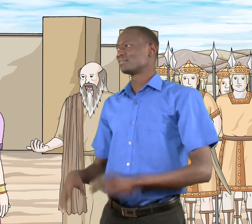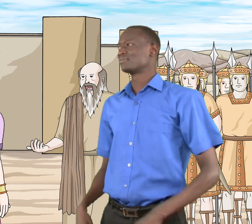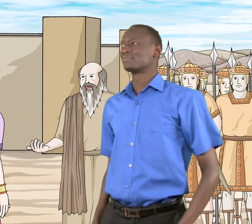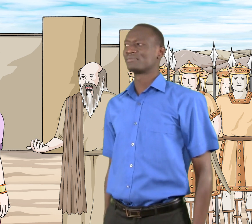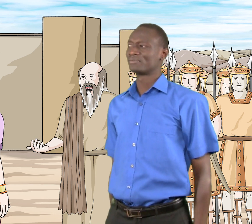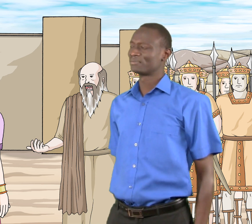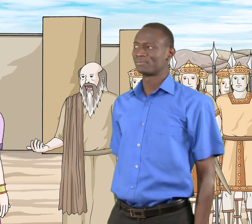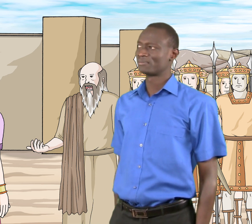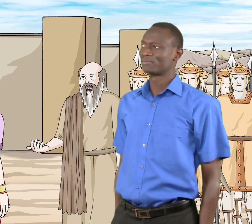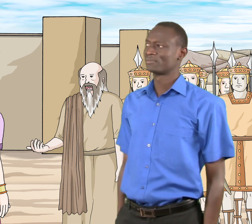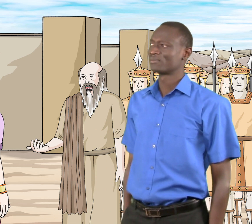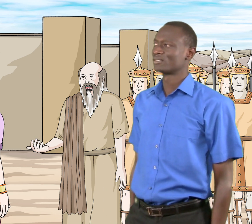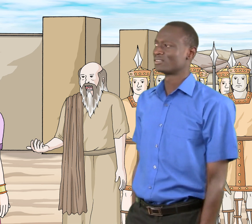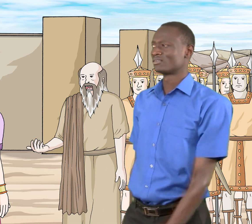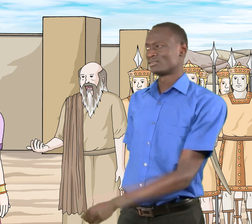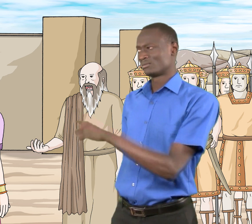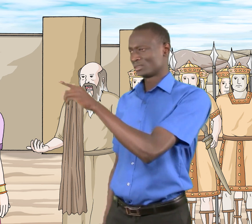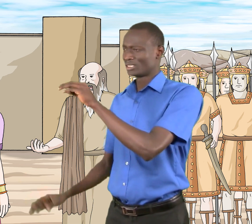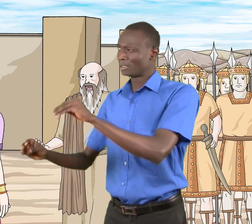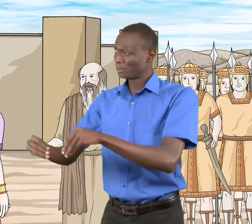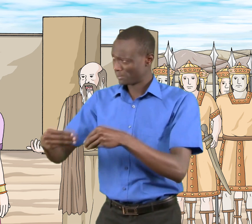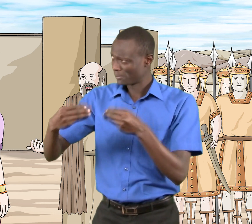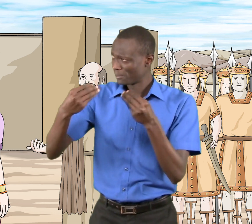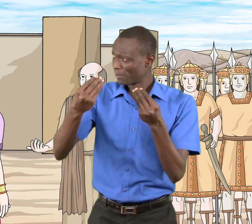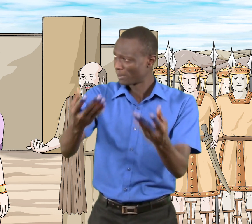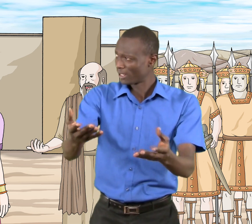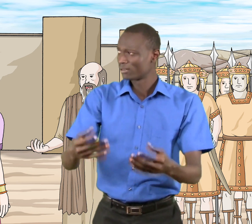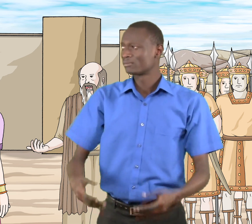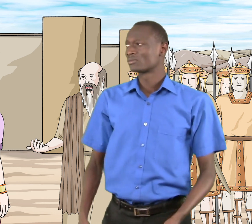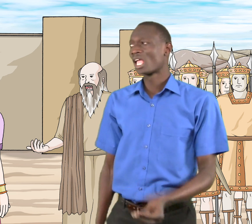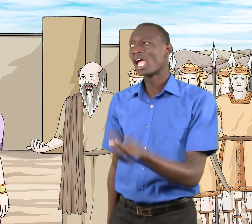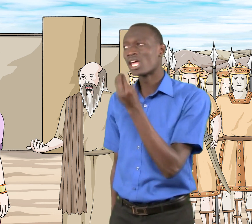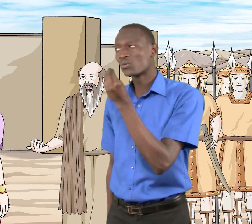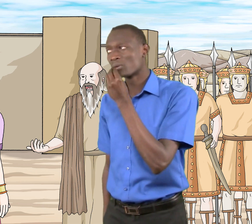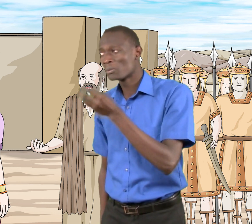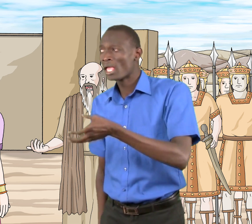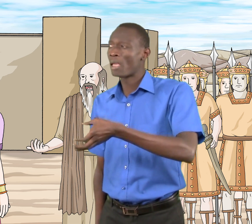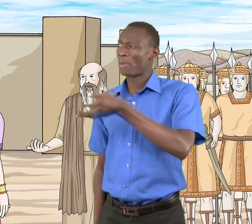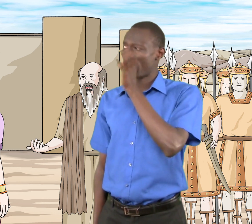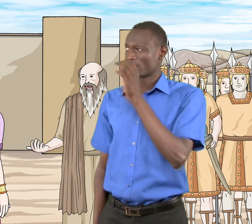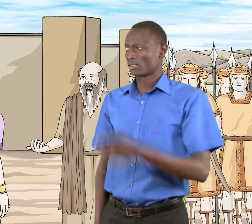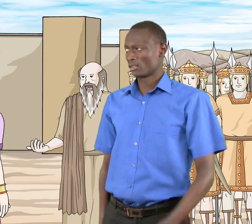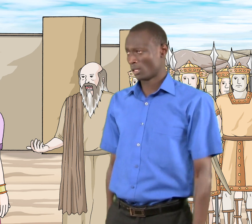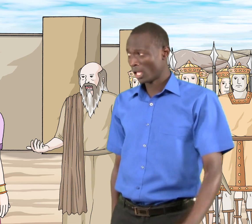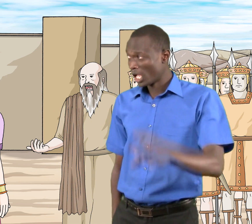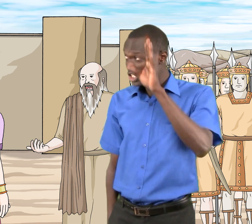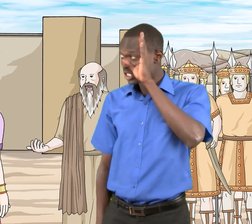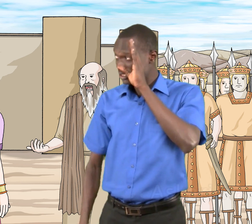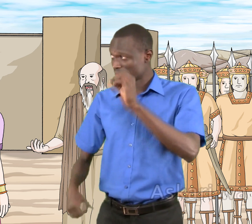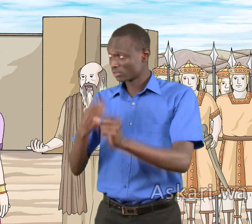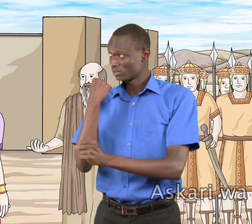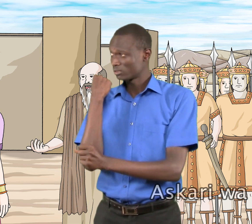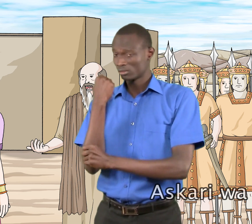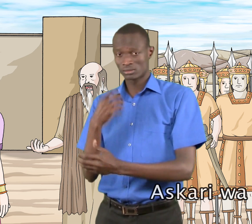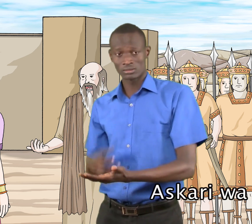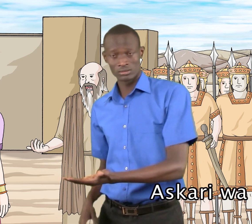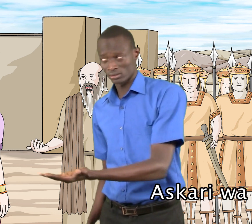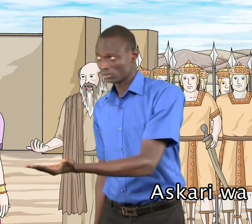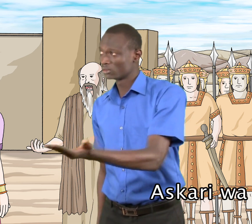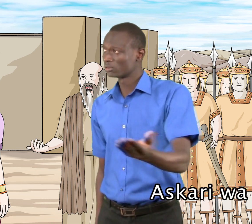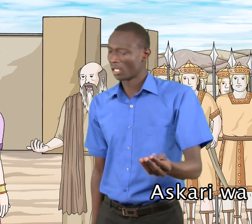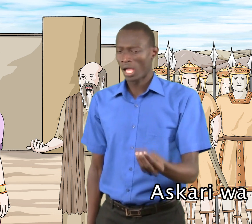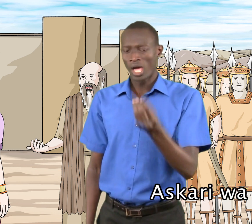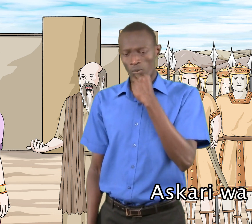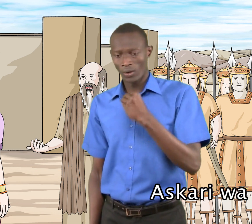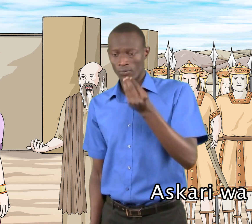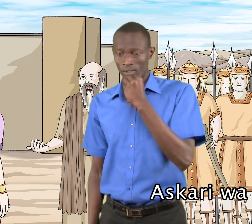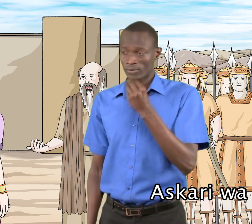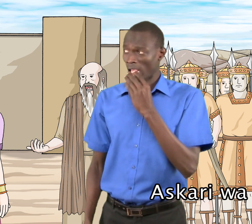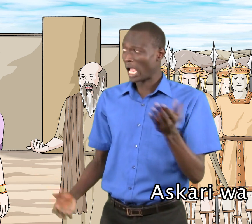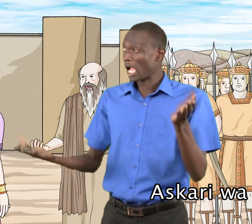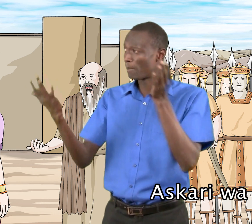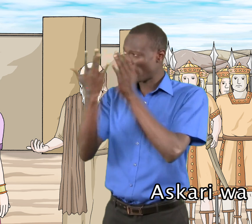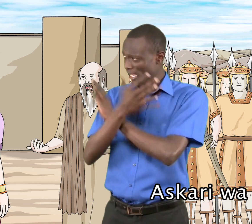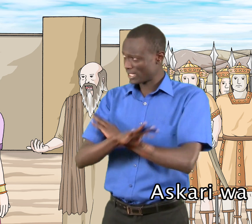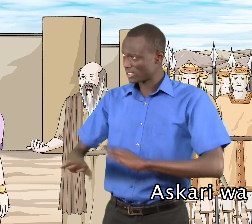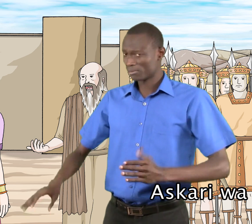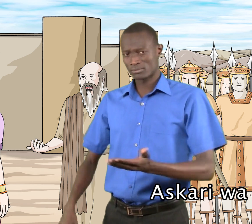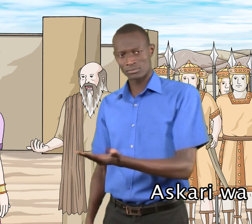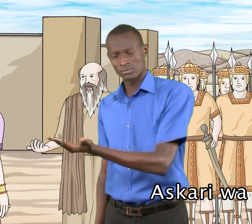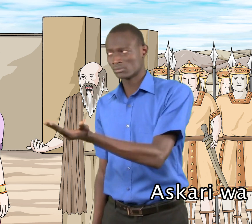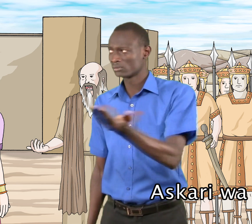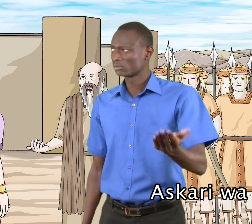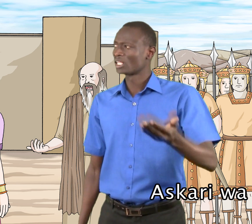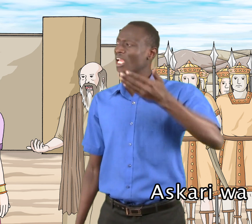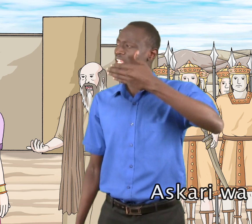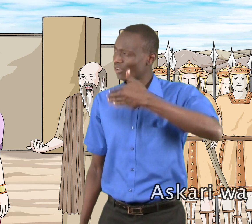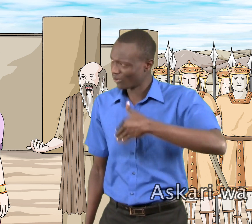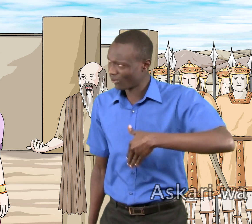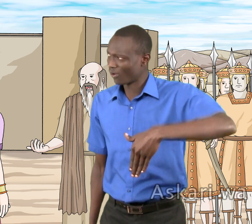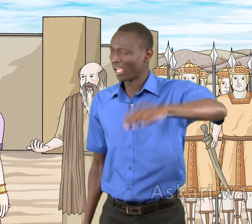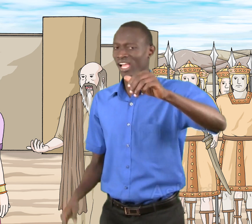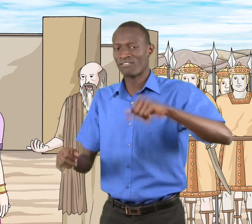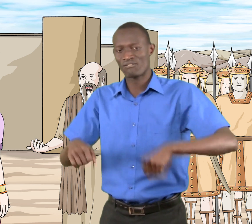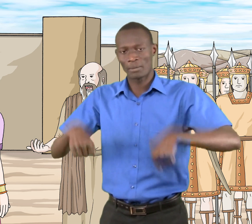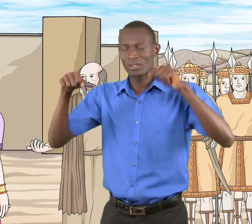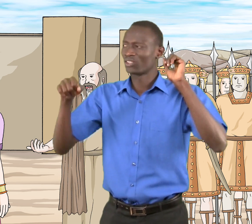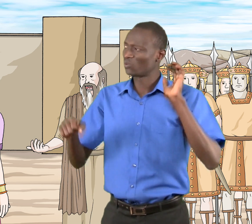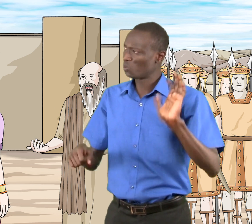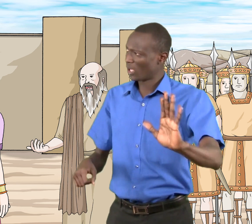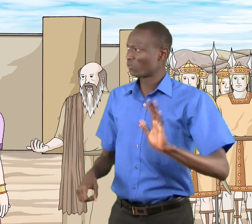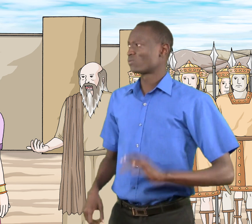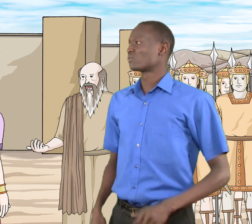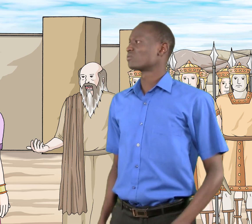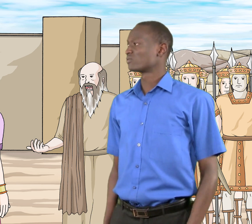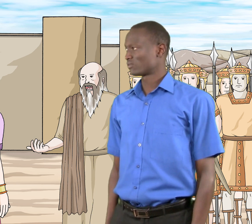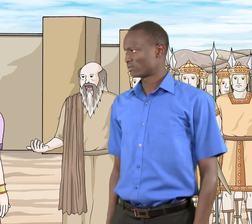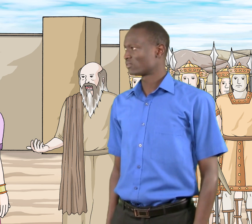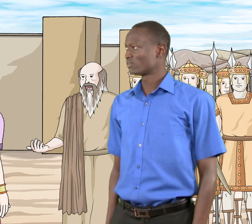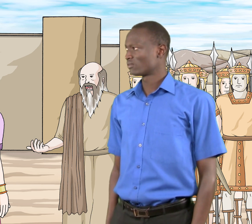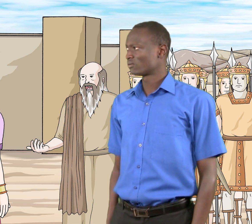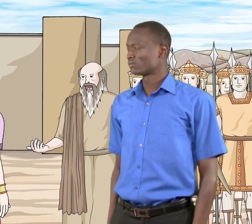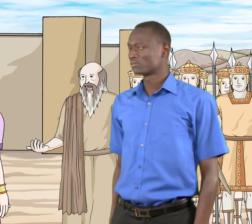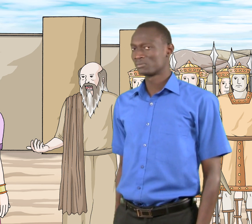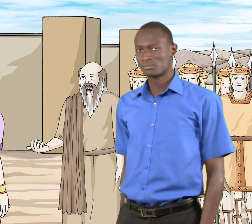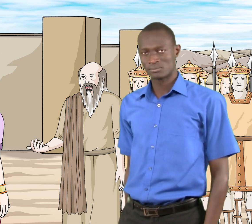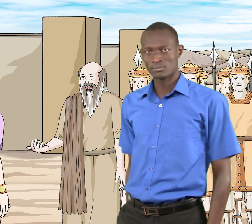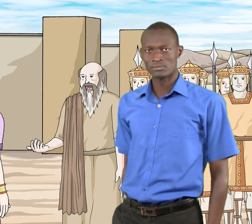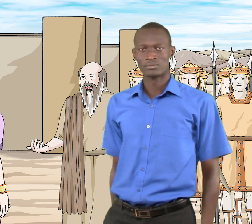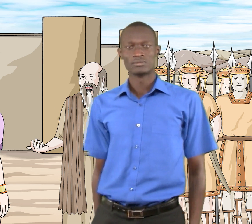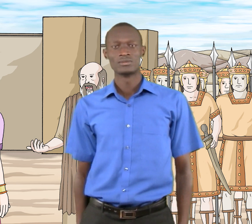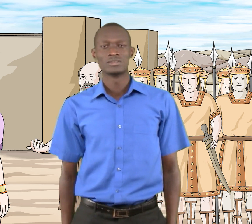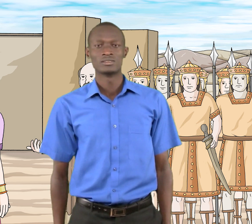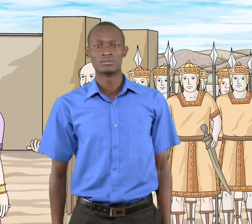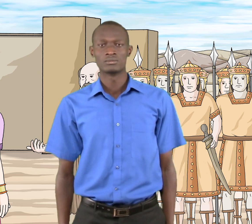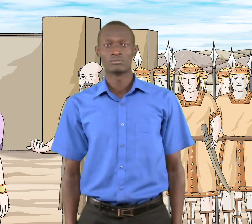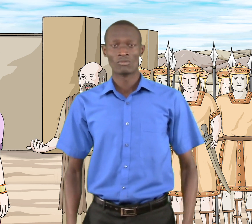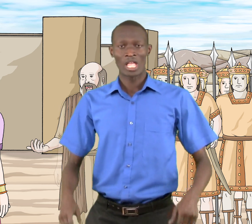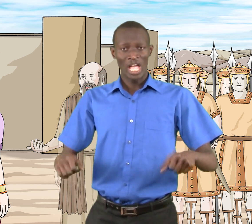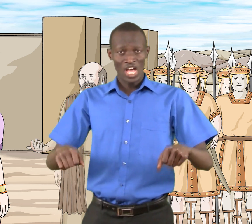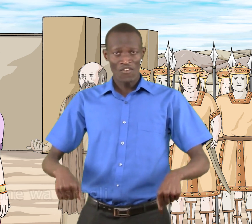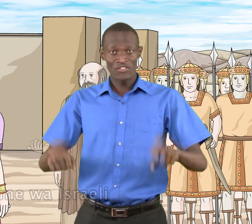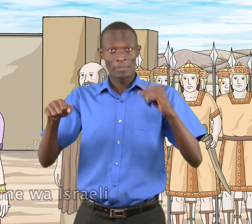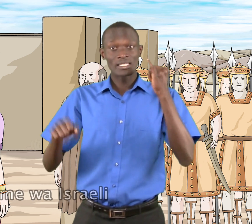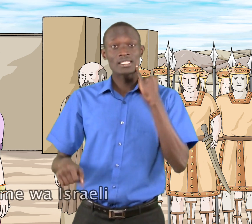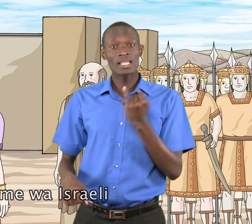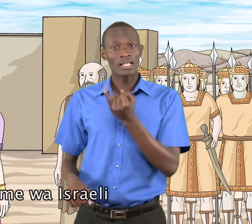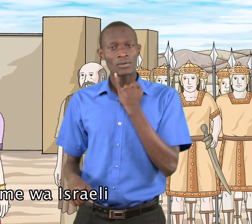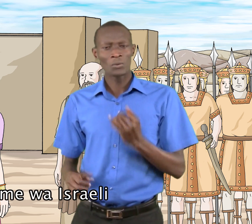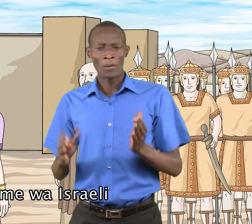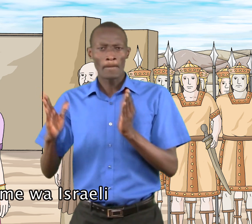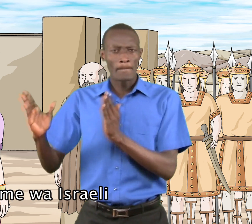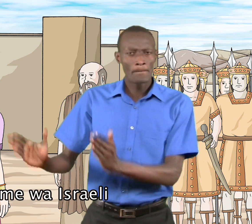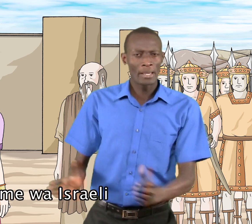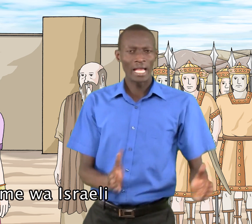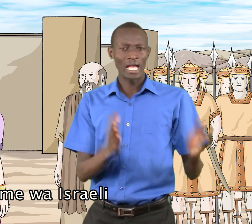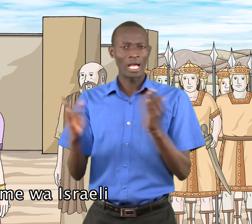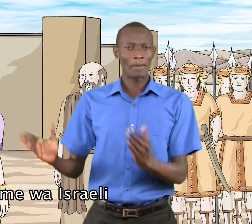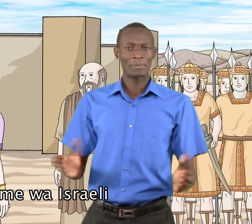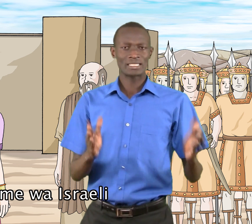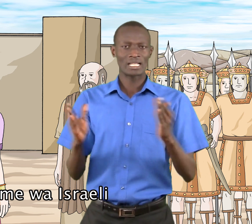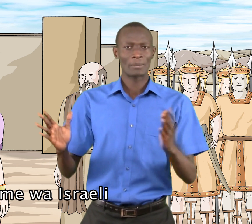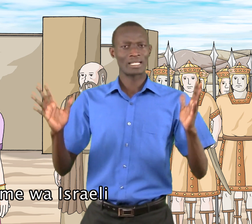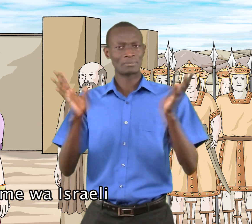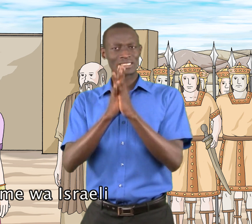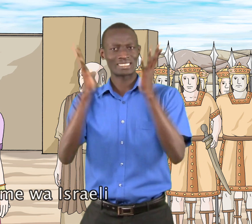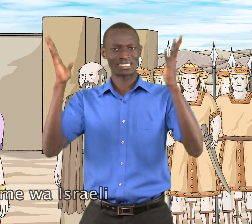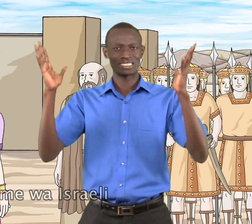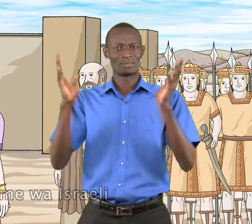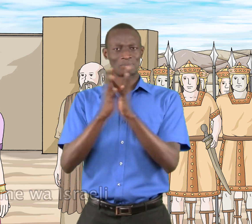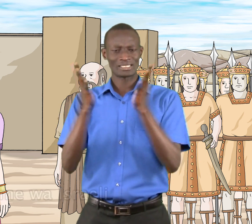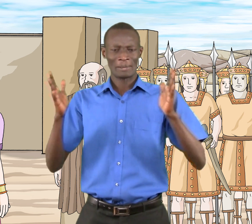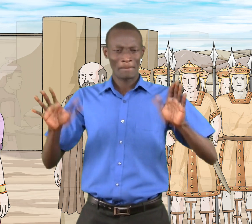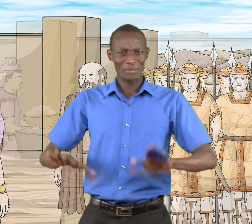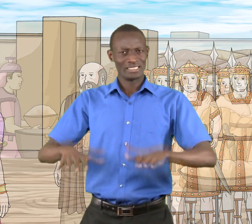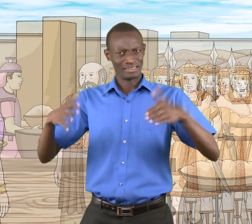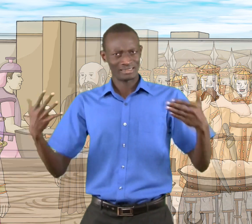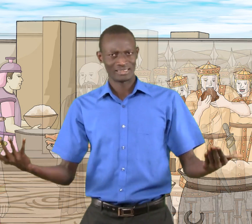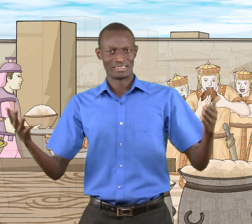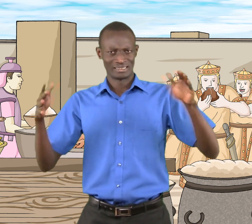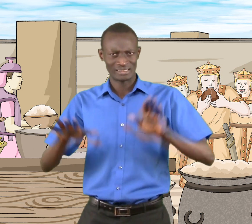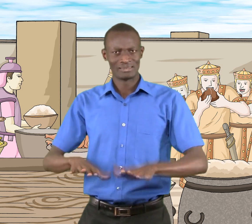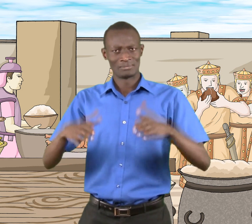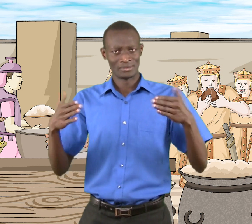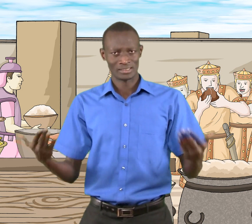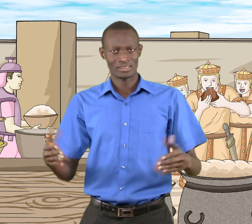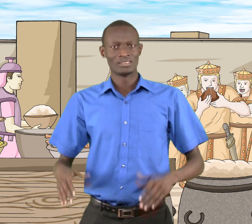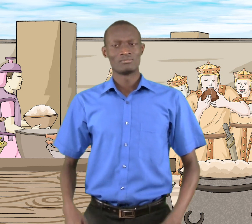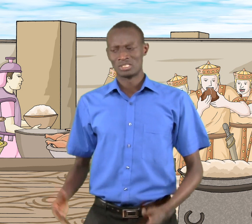Set food and water before them, that they may eat and drink and then return to their master.”